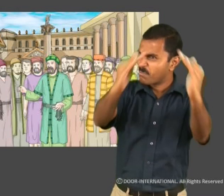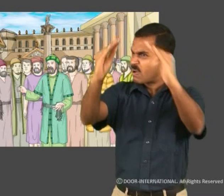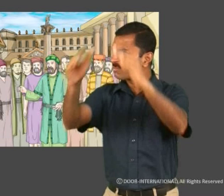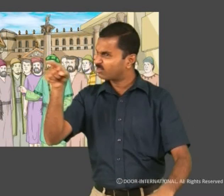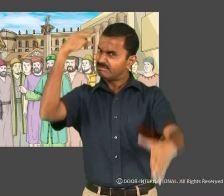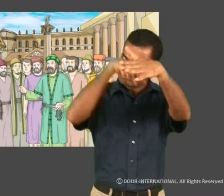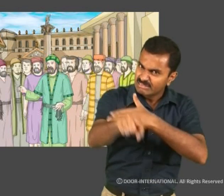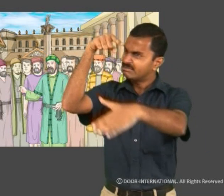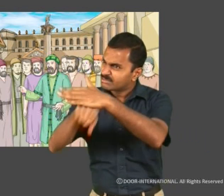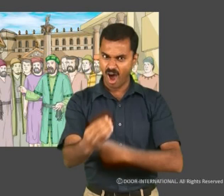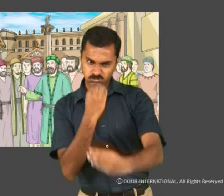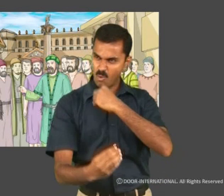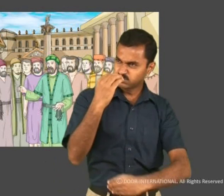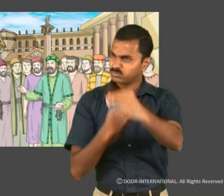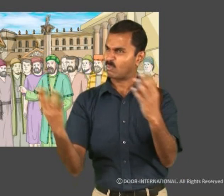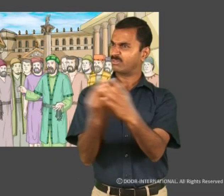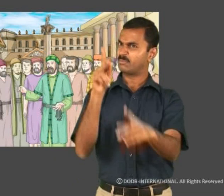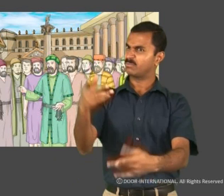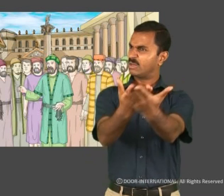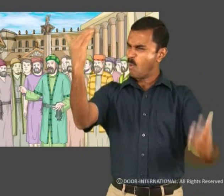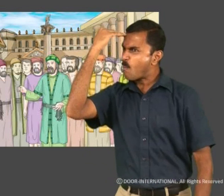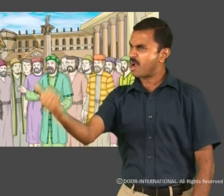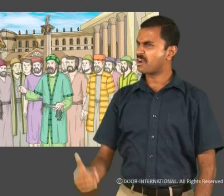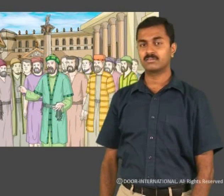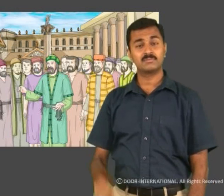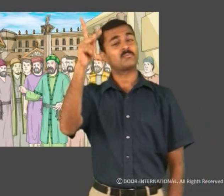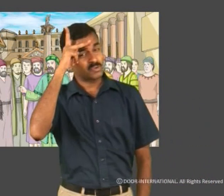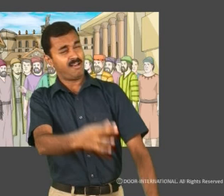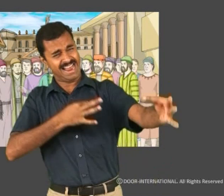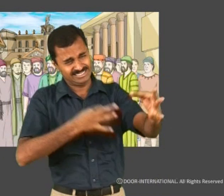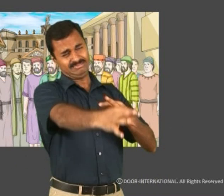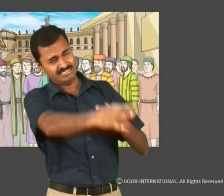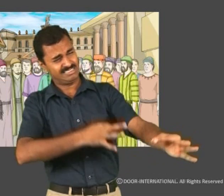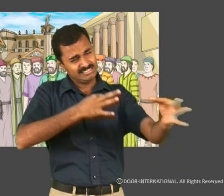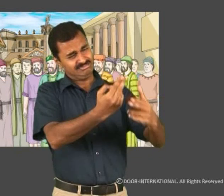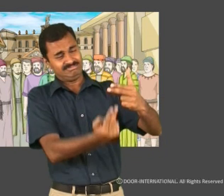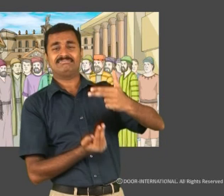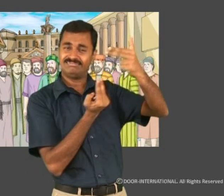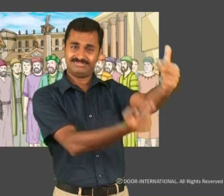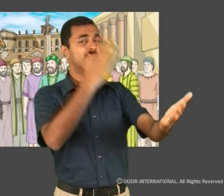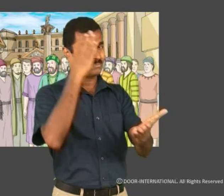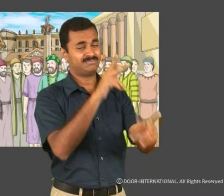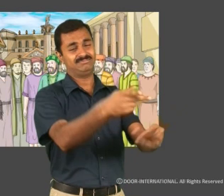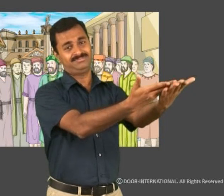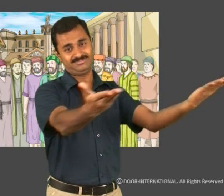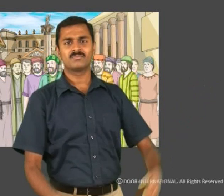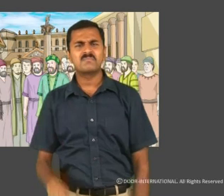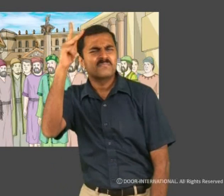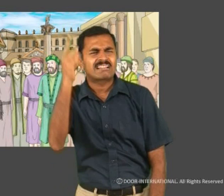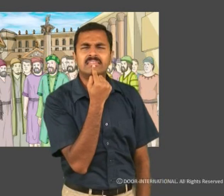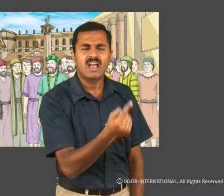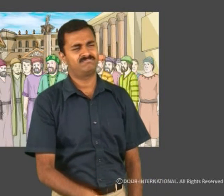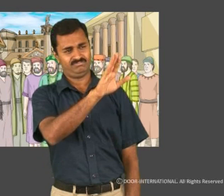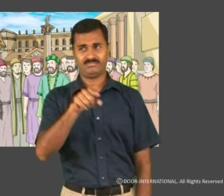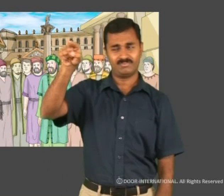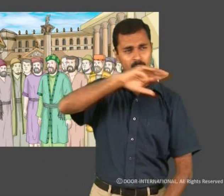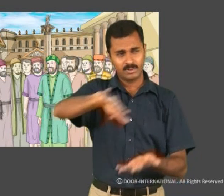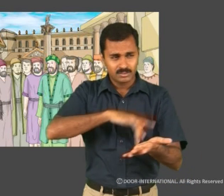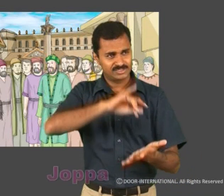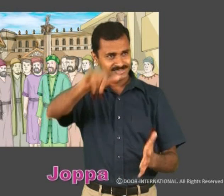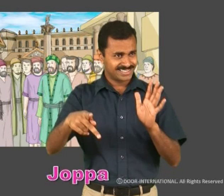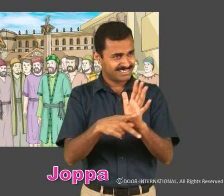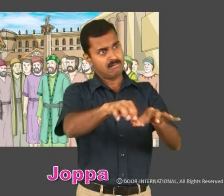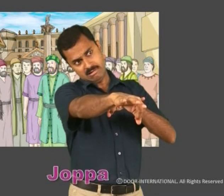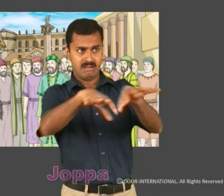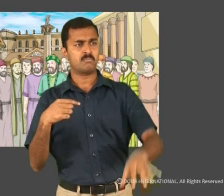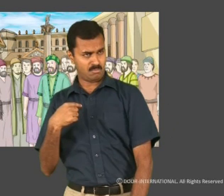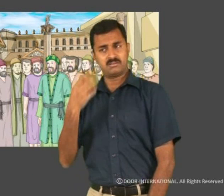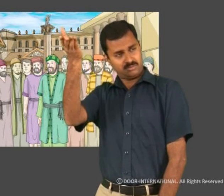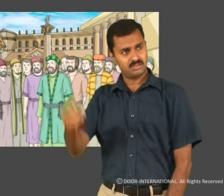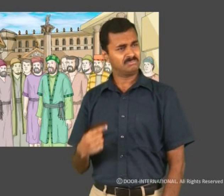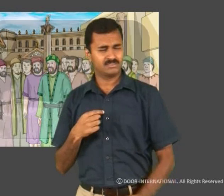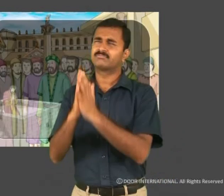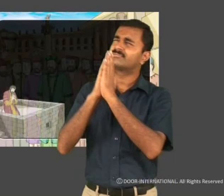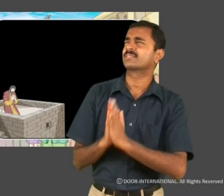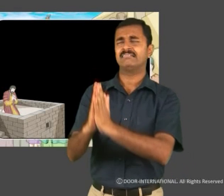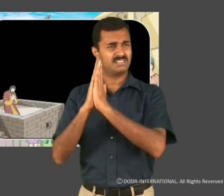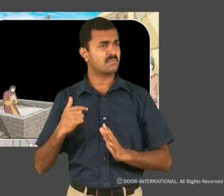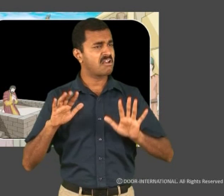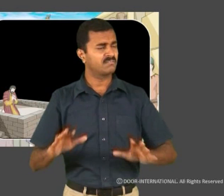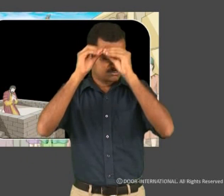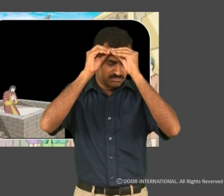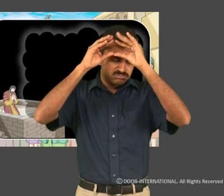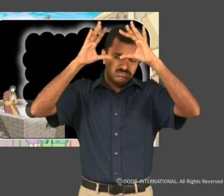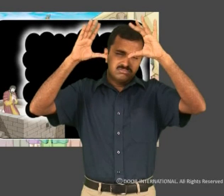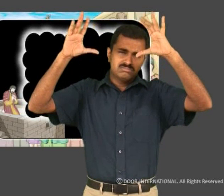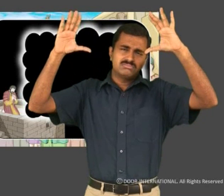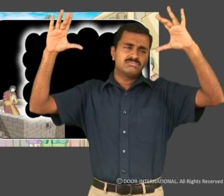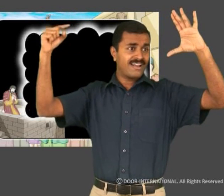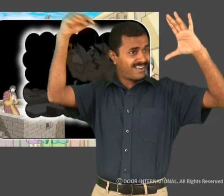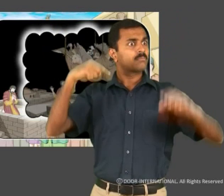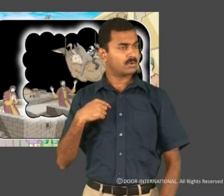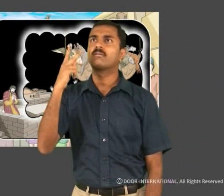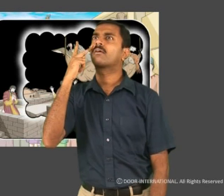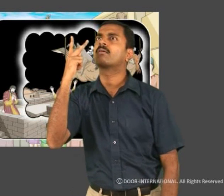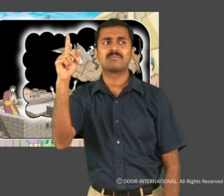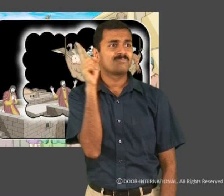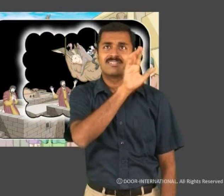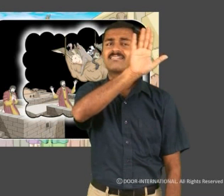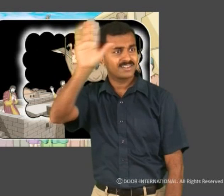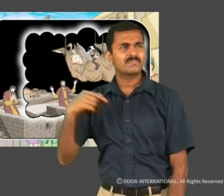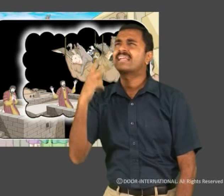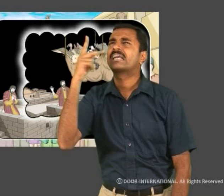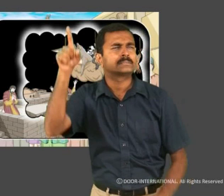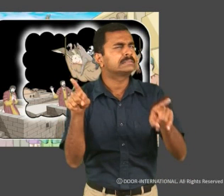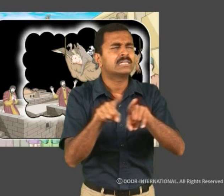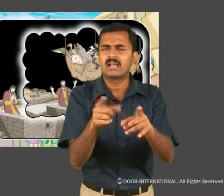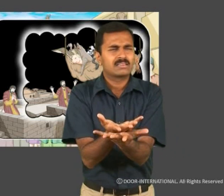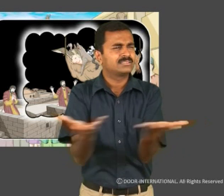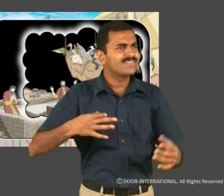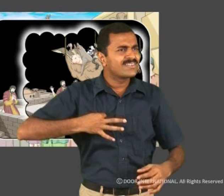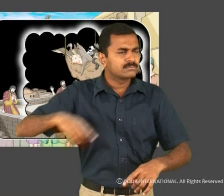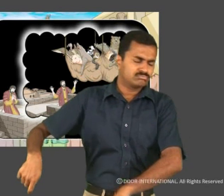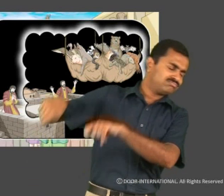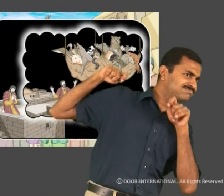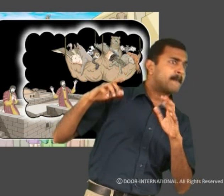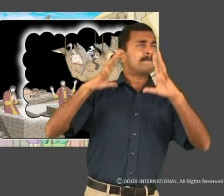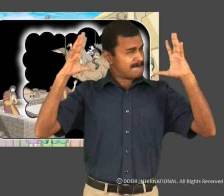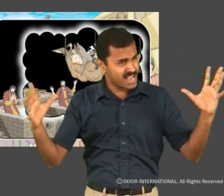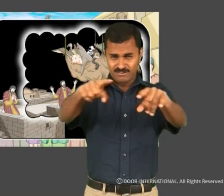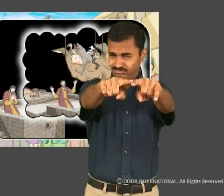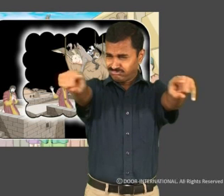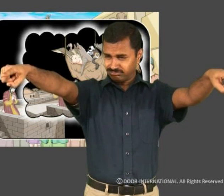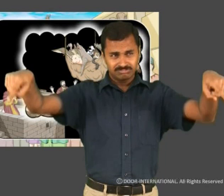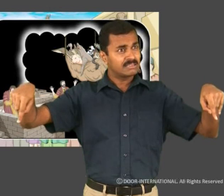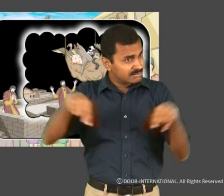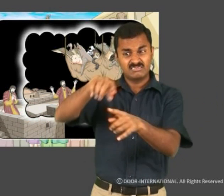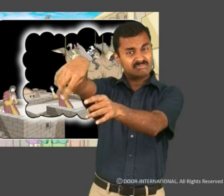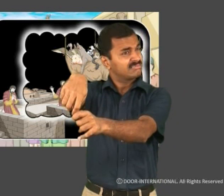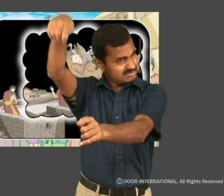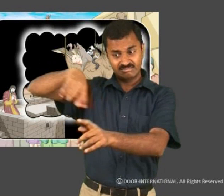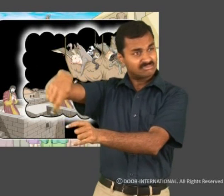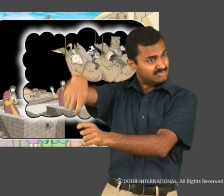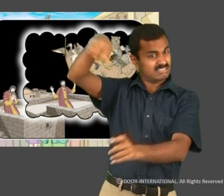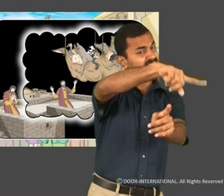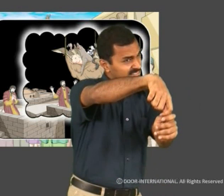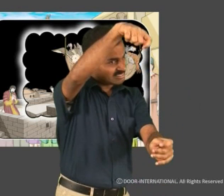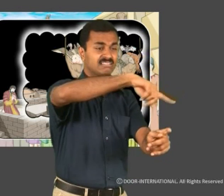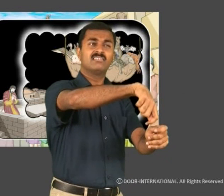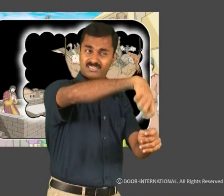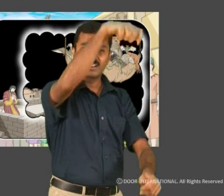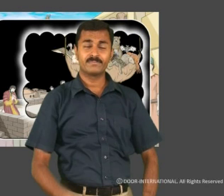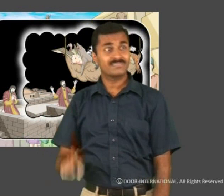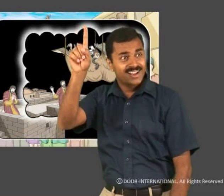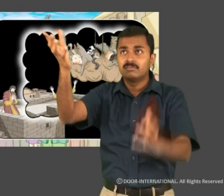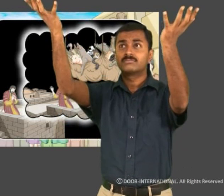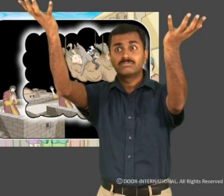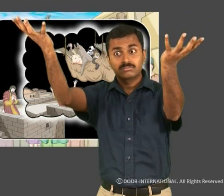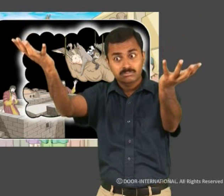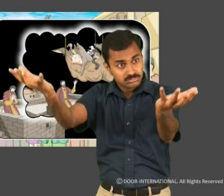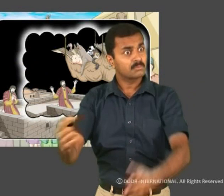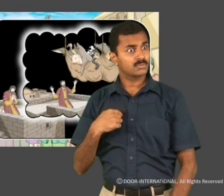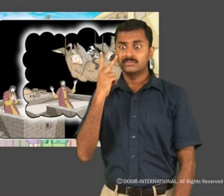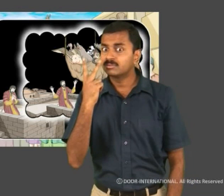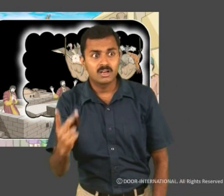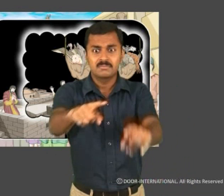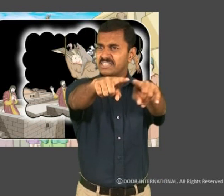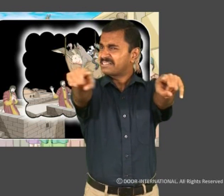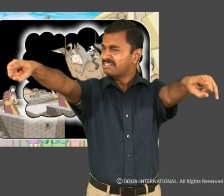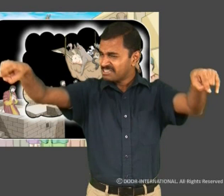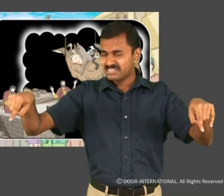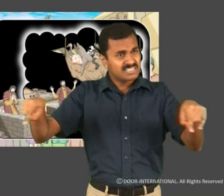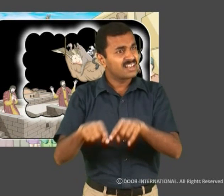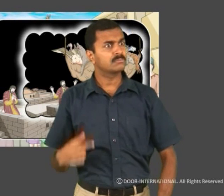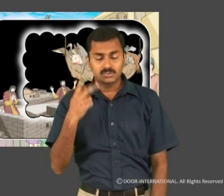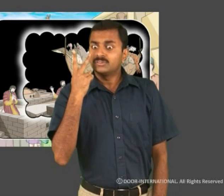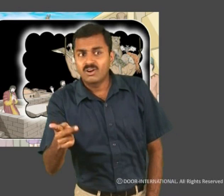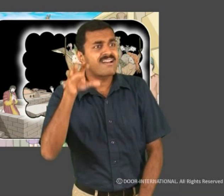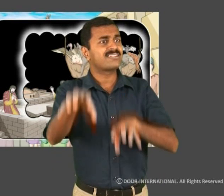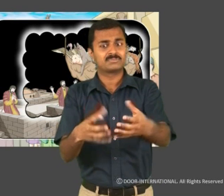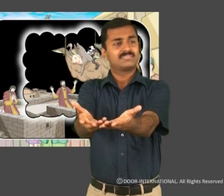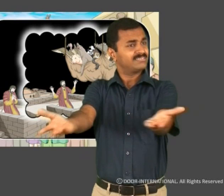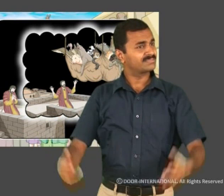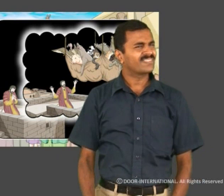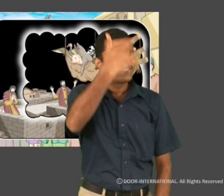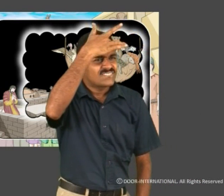But Peter began and explained to them the whole sequence of events: “I was in the city of Joppa praying, and in a trance I saw a vision of something like a large sheet being let down from heaven by its four corners, and it came right down to me.